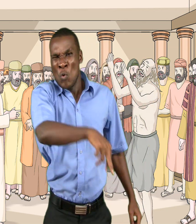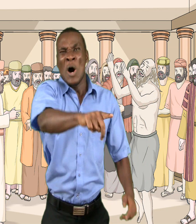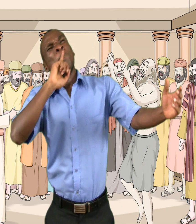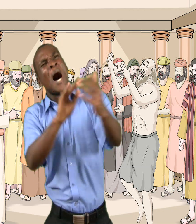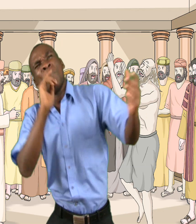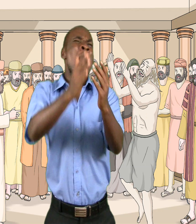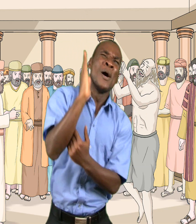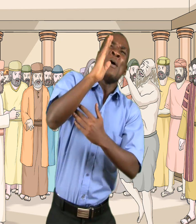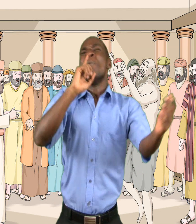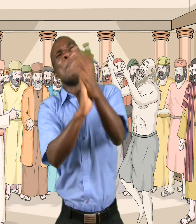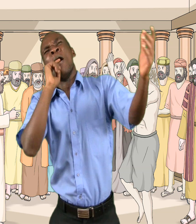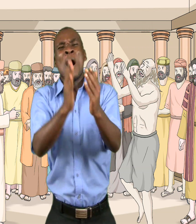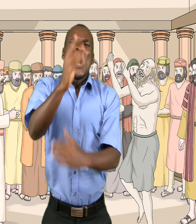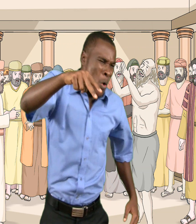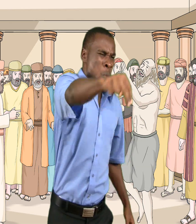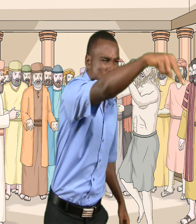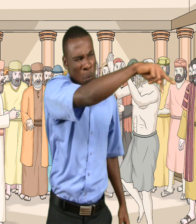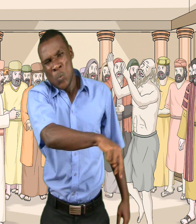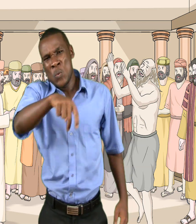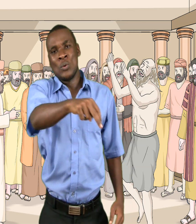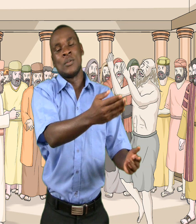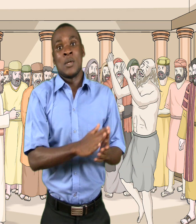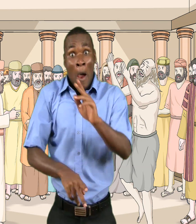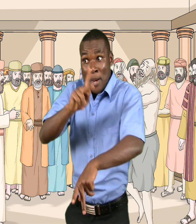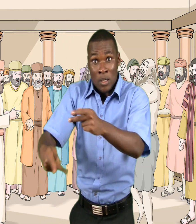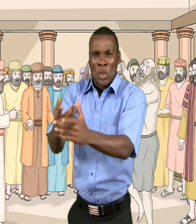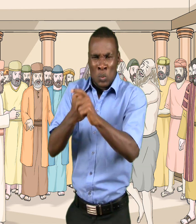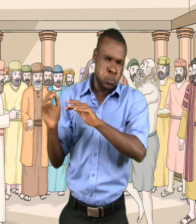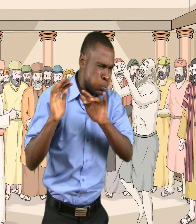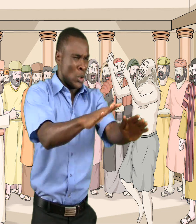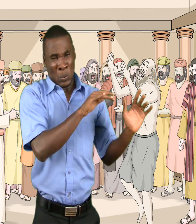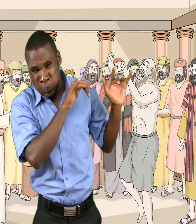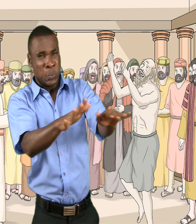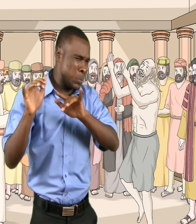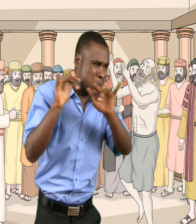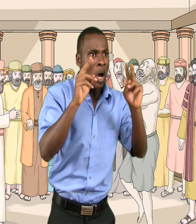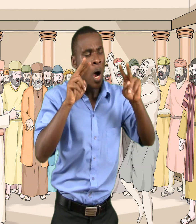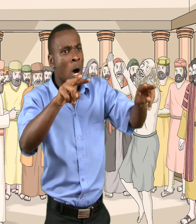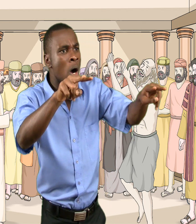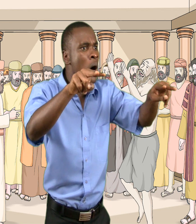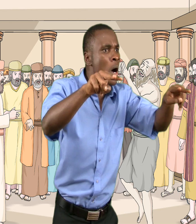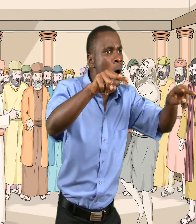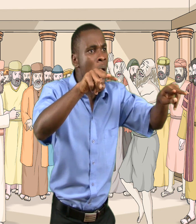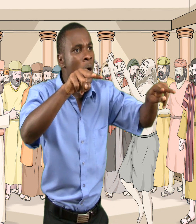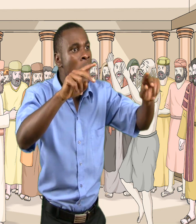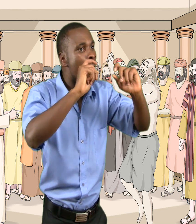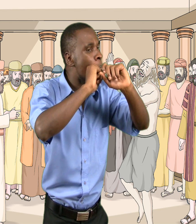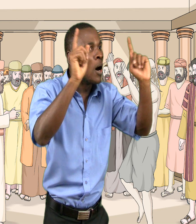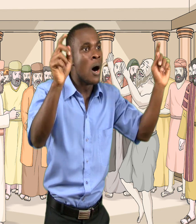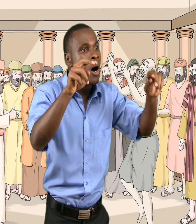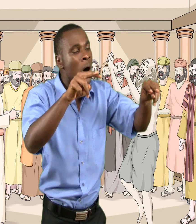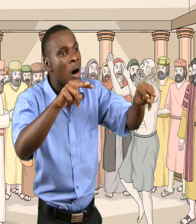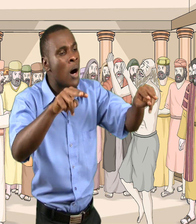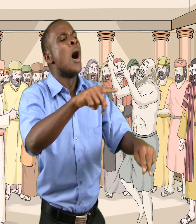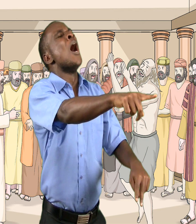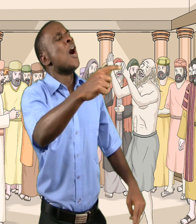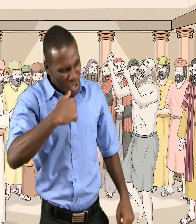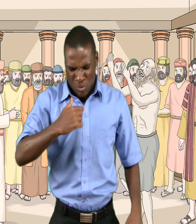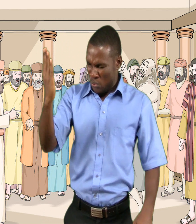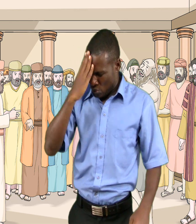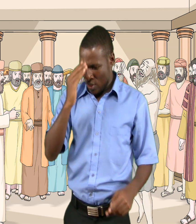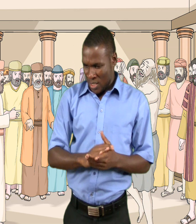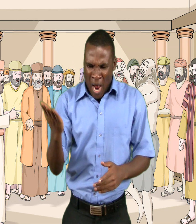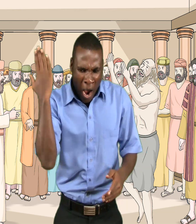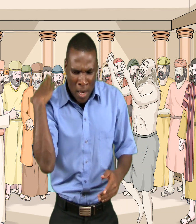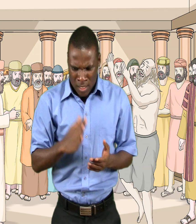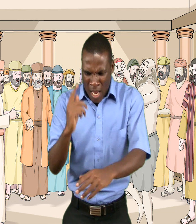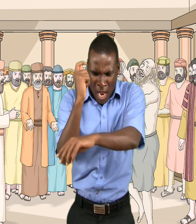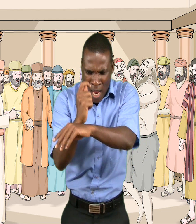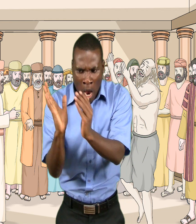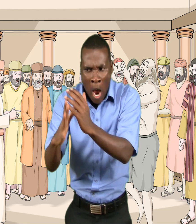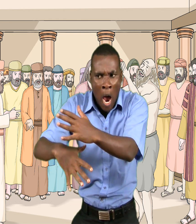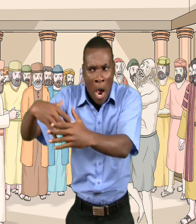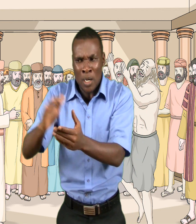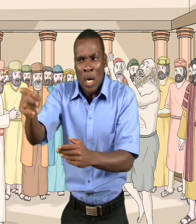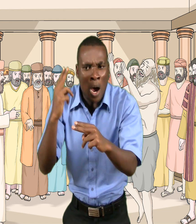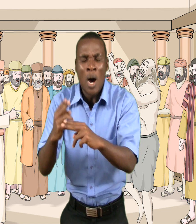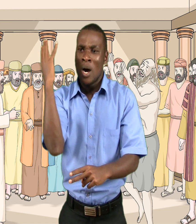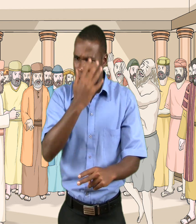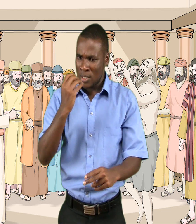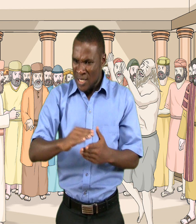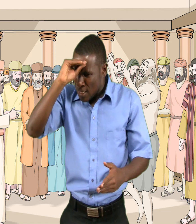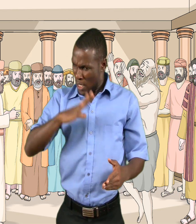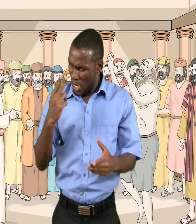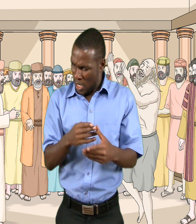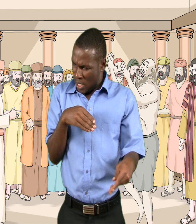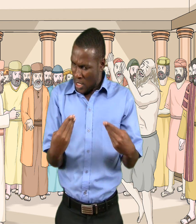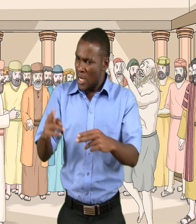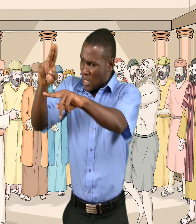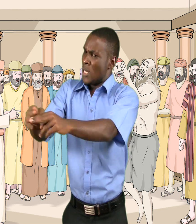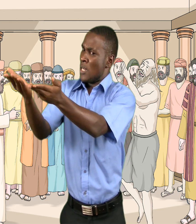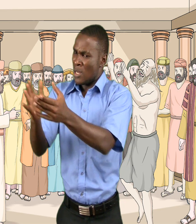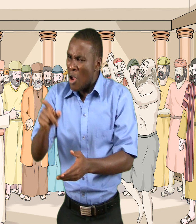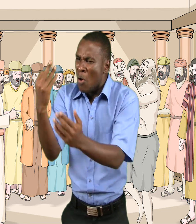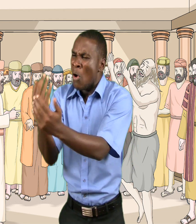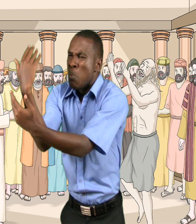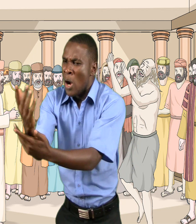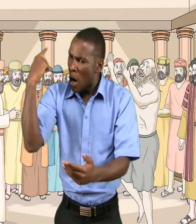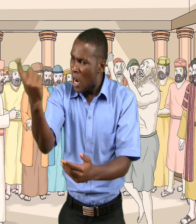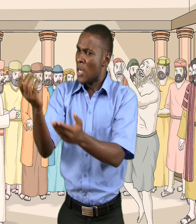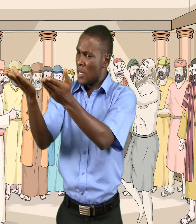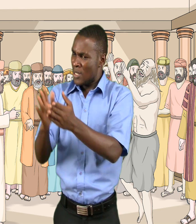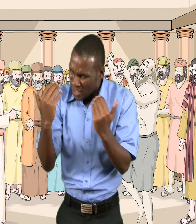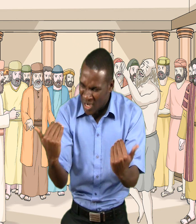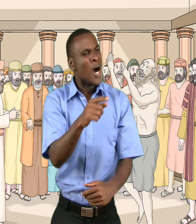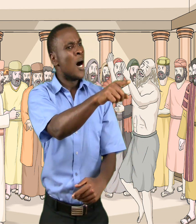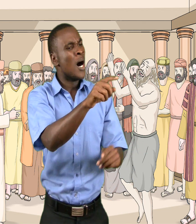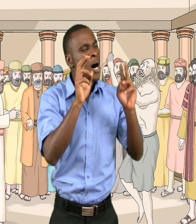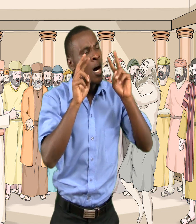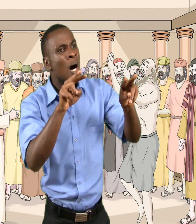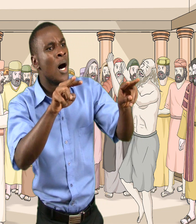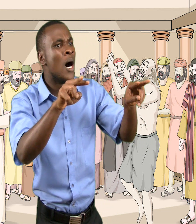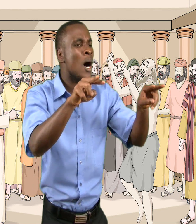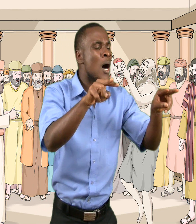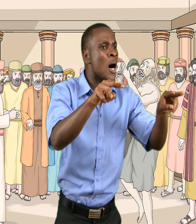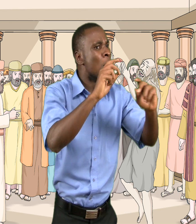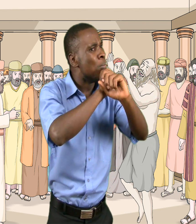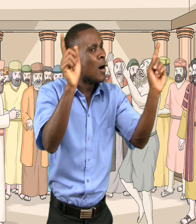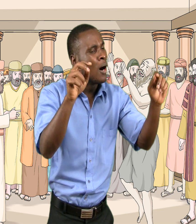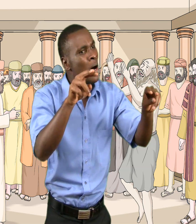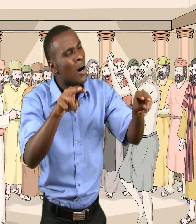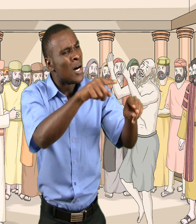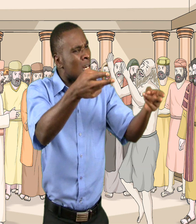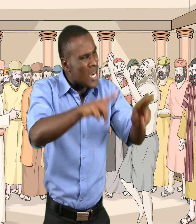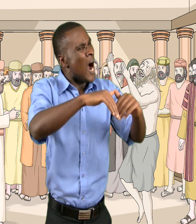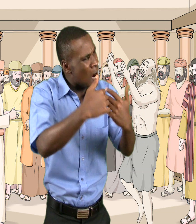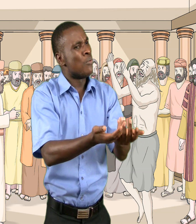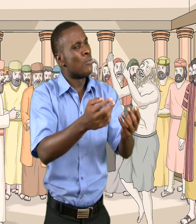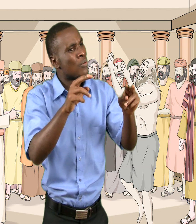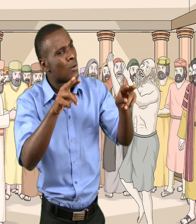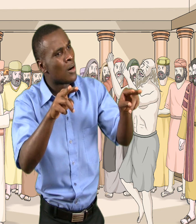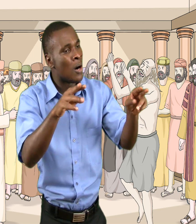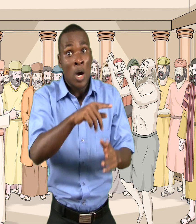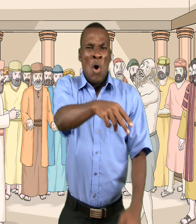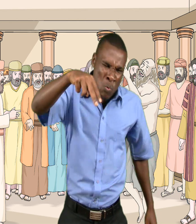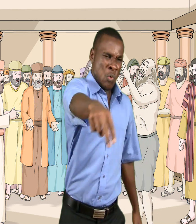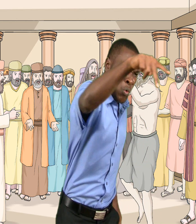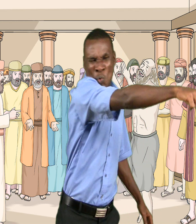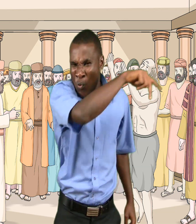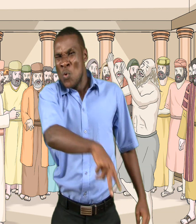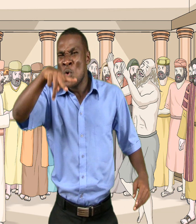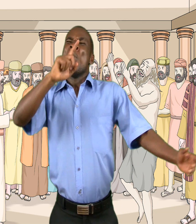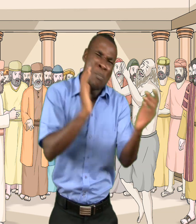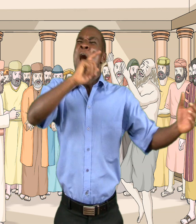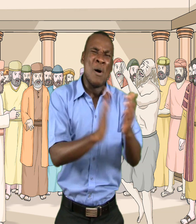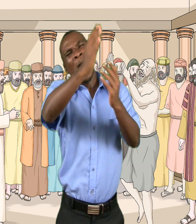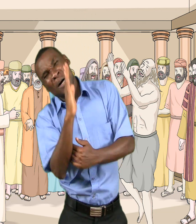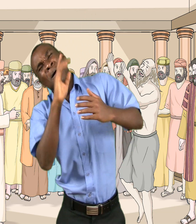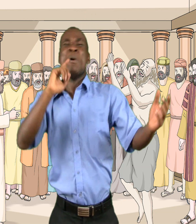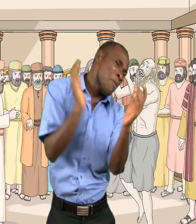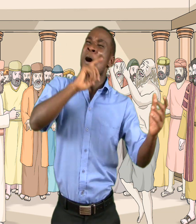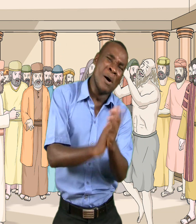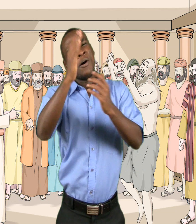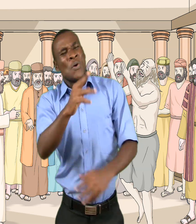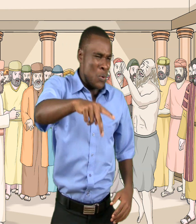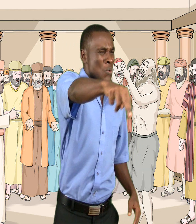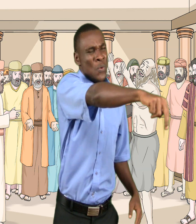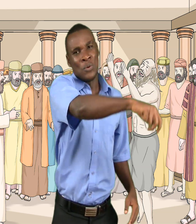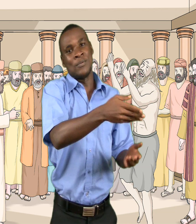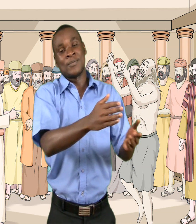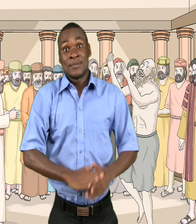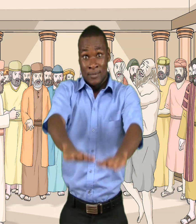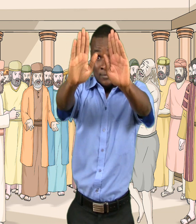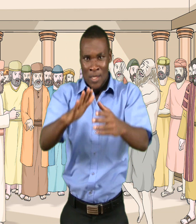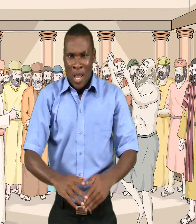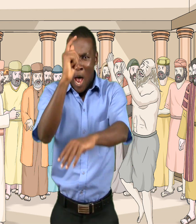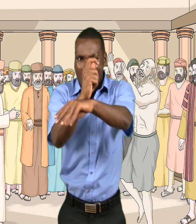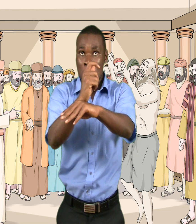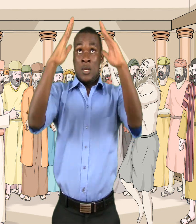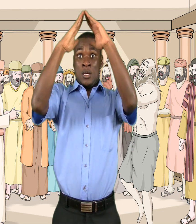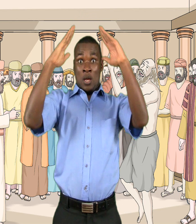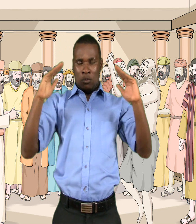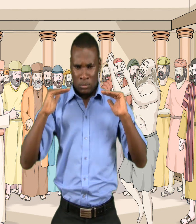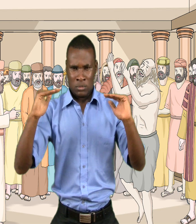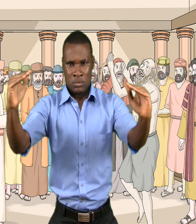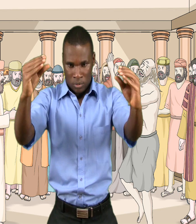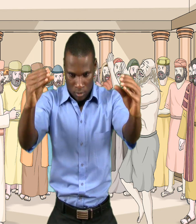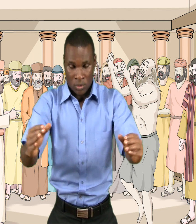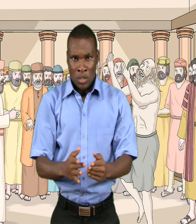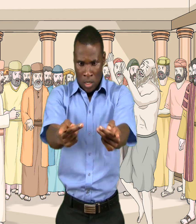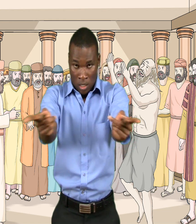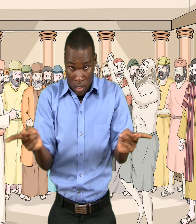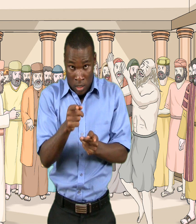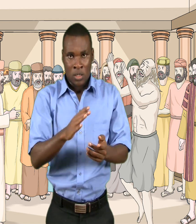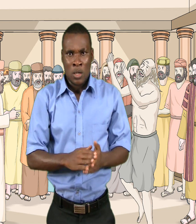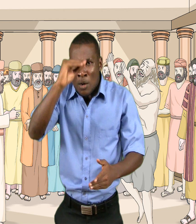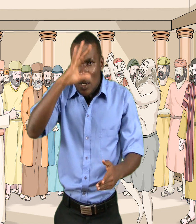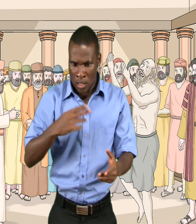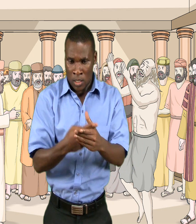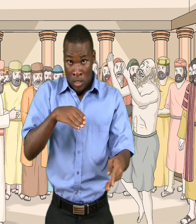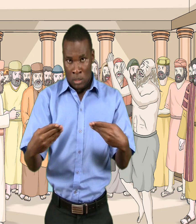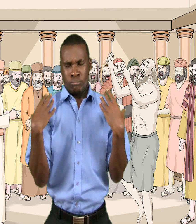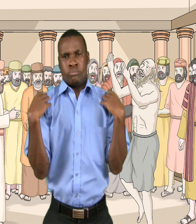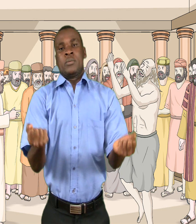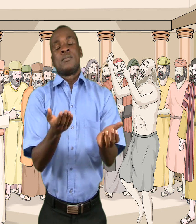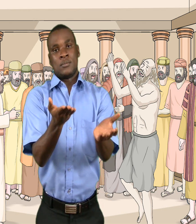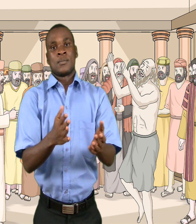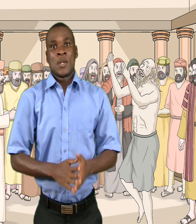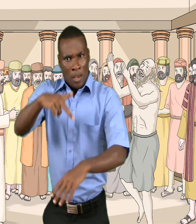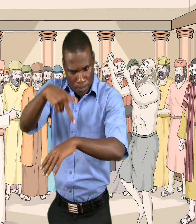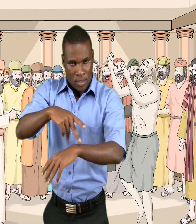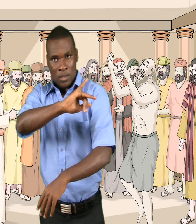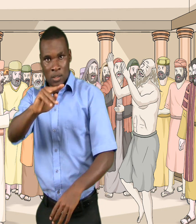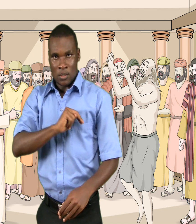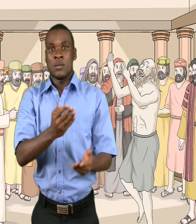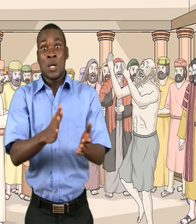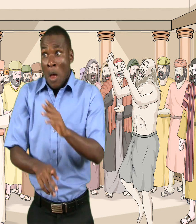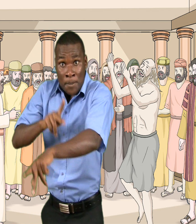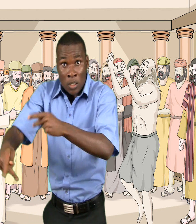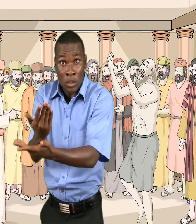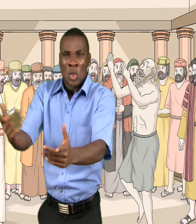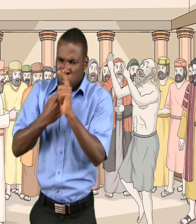When all the people saw him walking and praising God, they recognized him as the man who used to sit begging at the Beautiful Gate of the temple, and they were filled with wonder and amazement at what had happened to him.